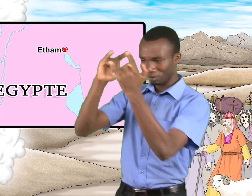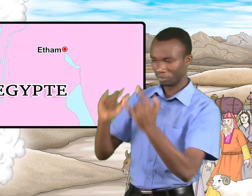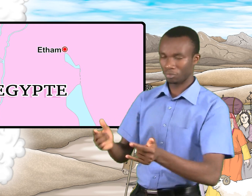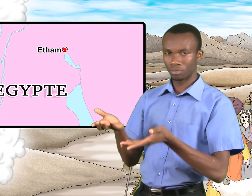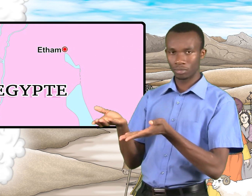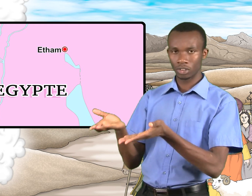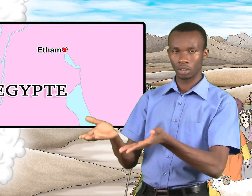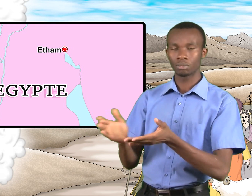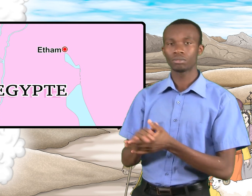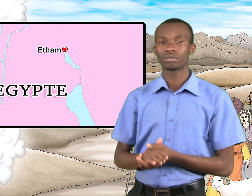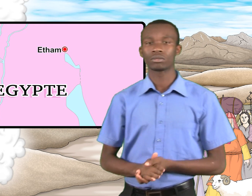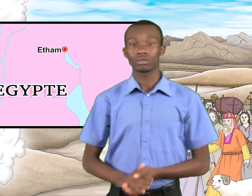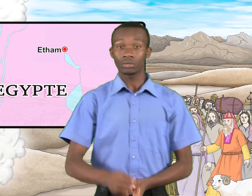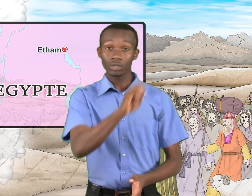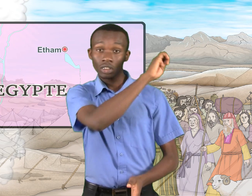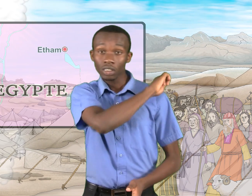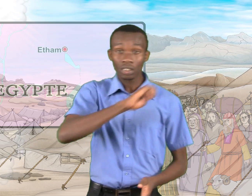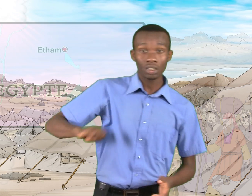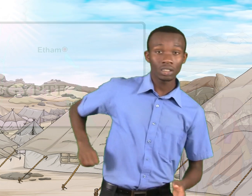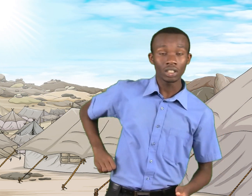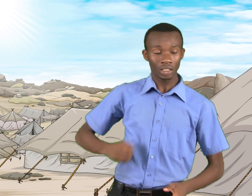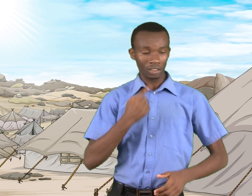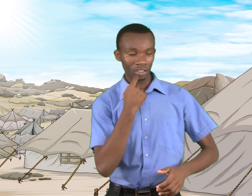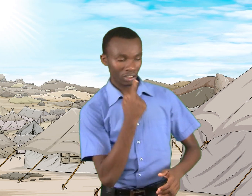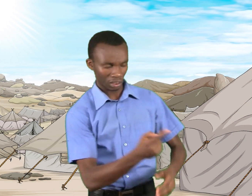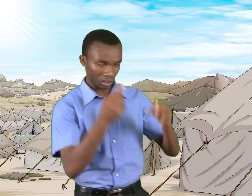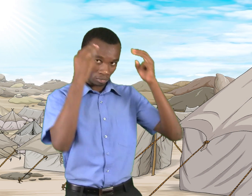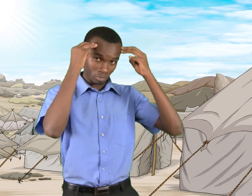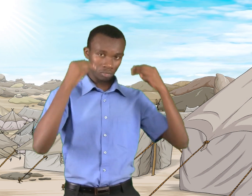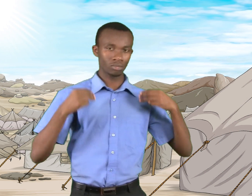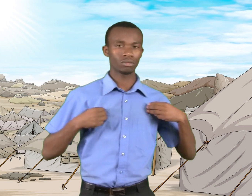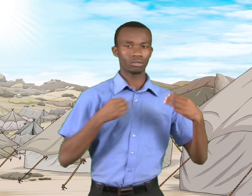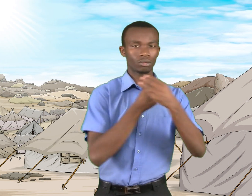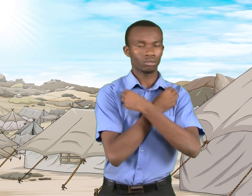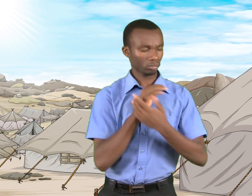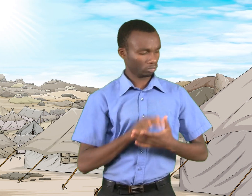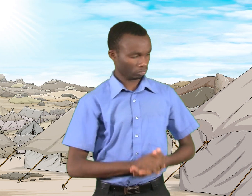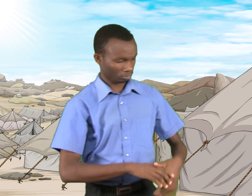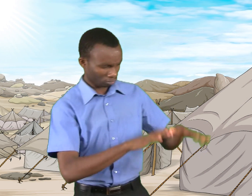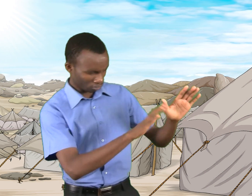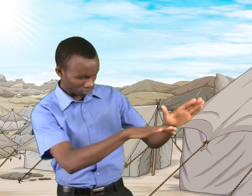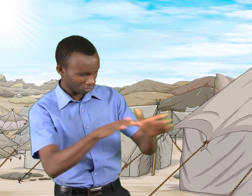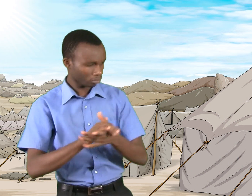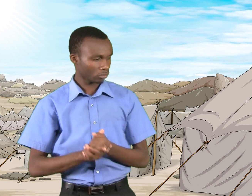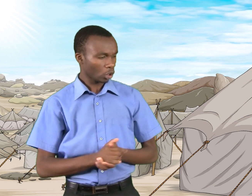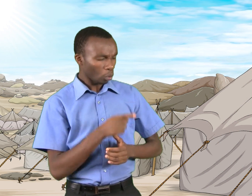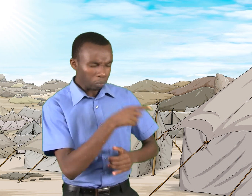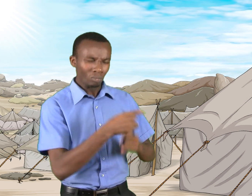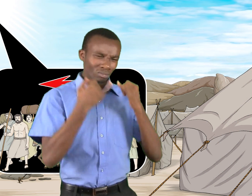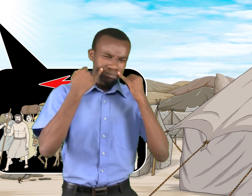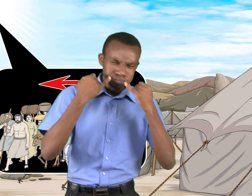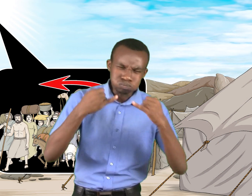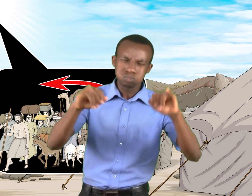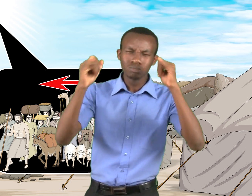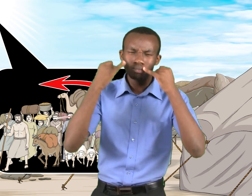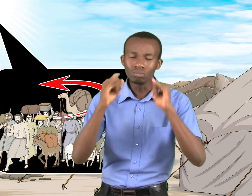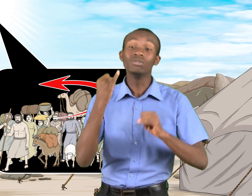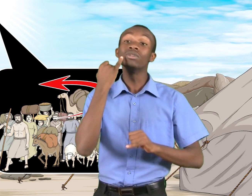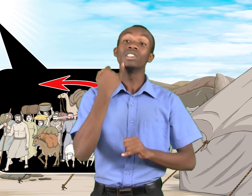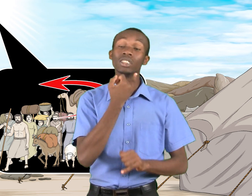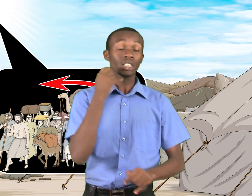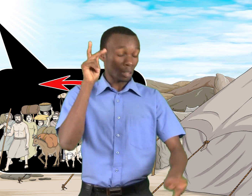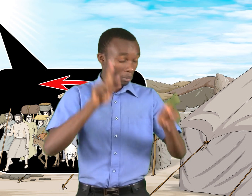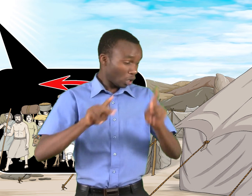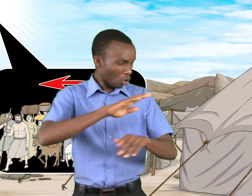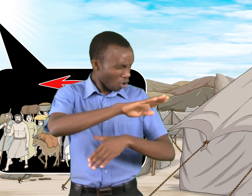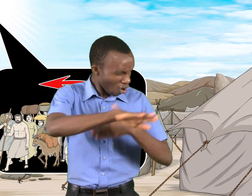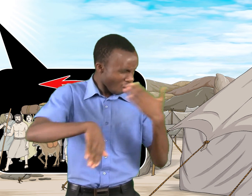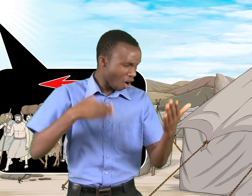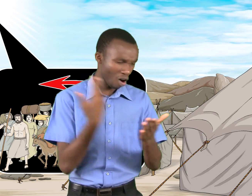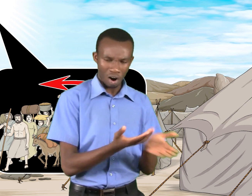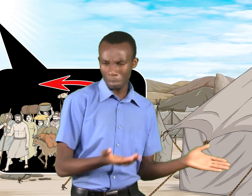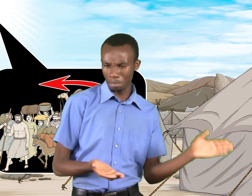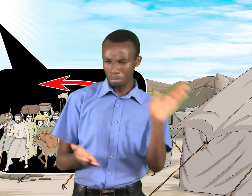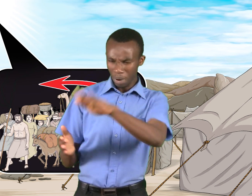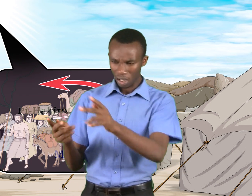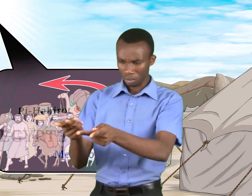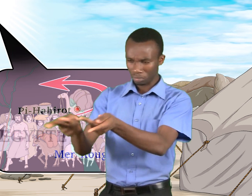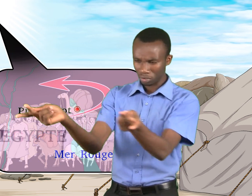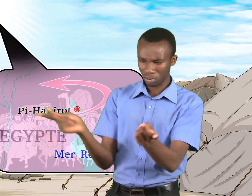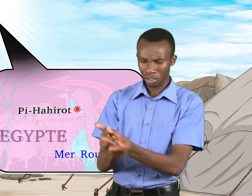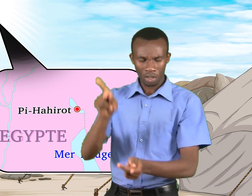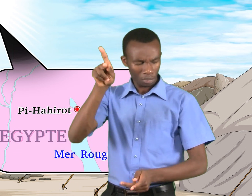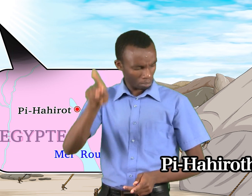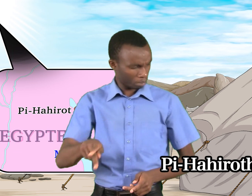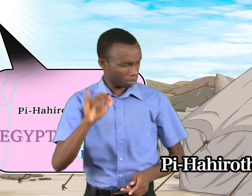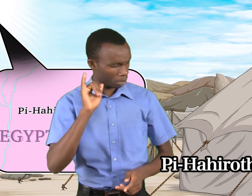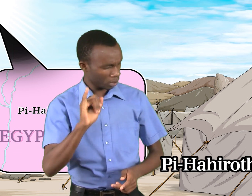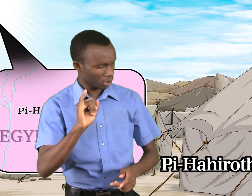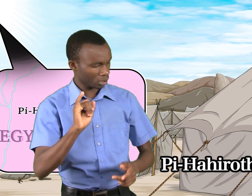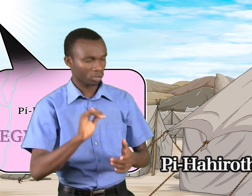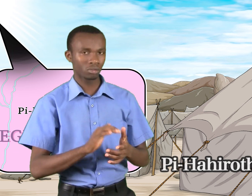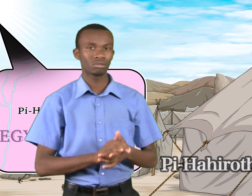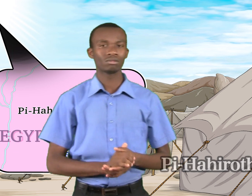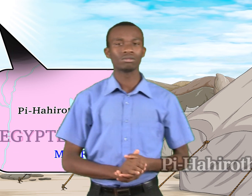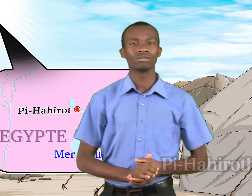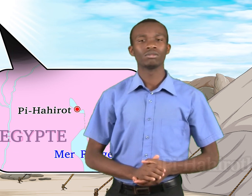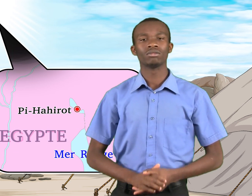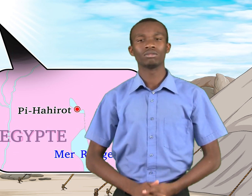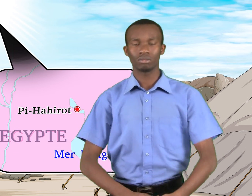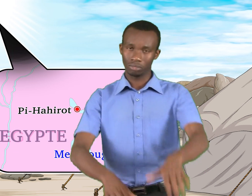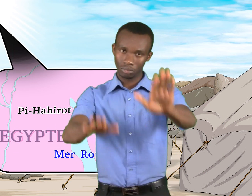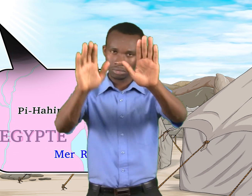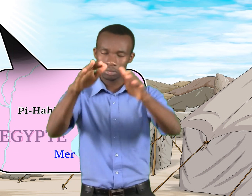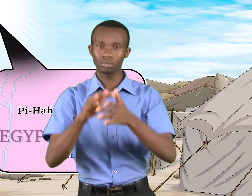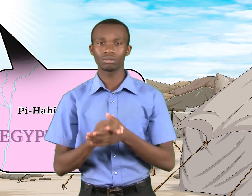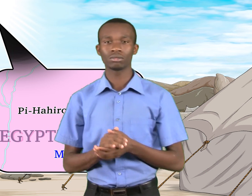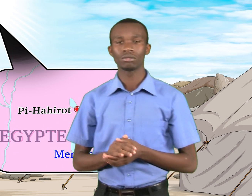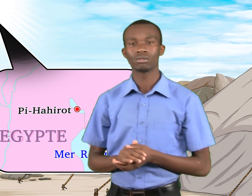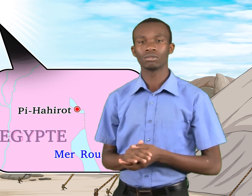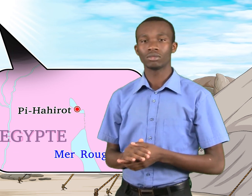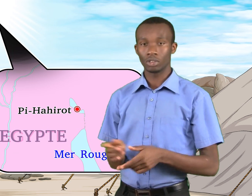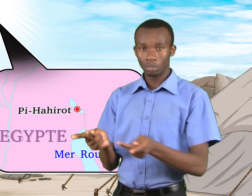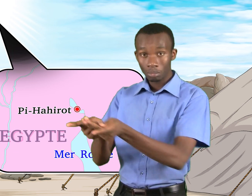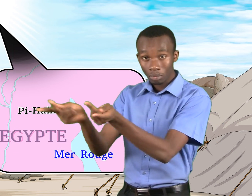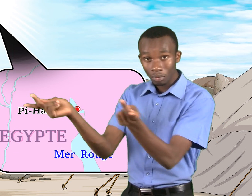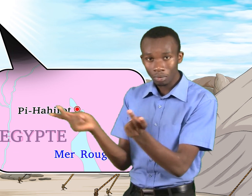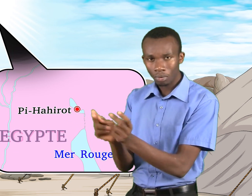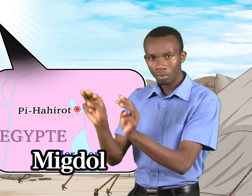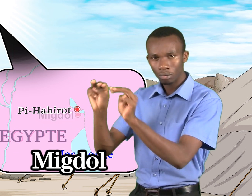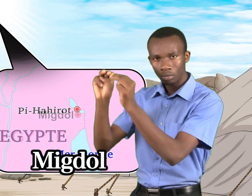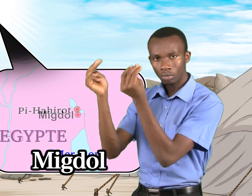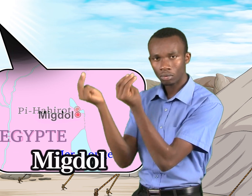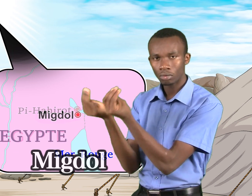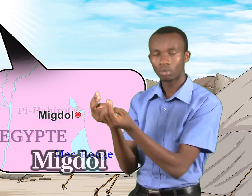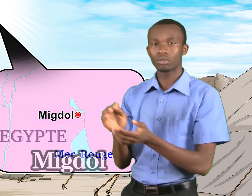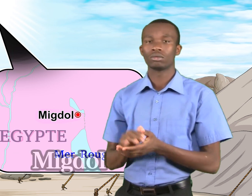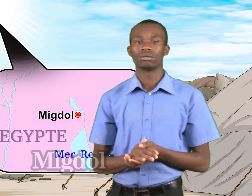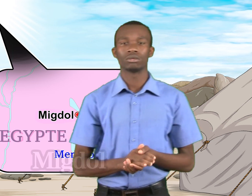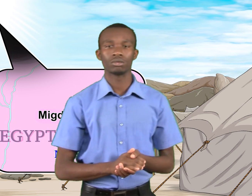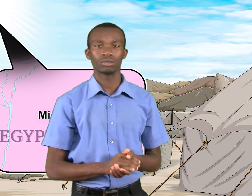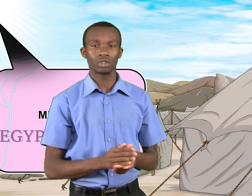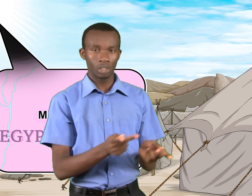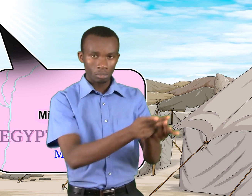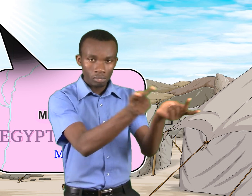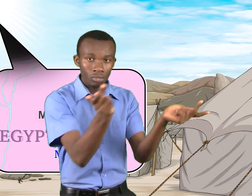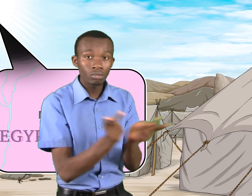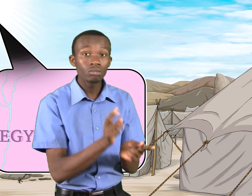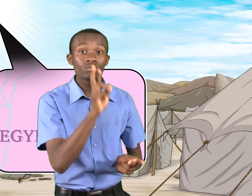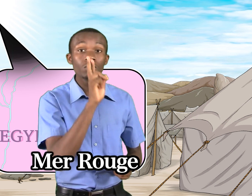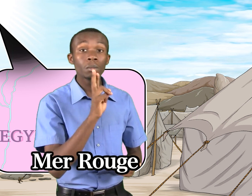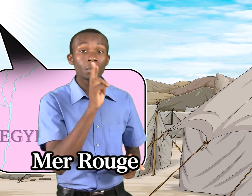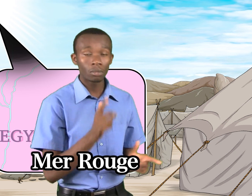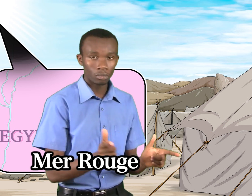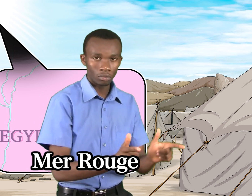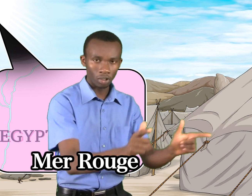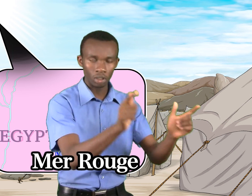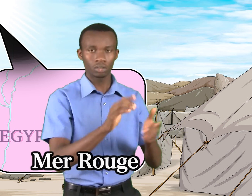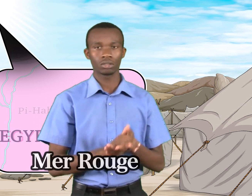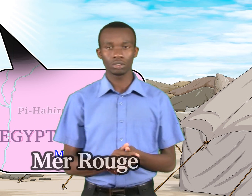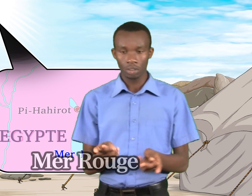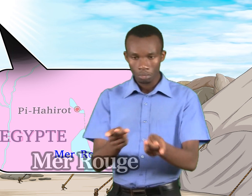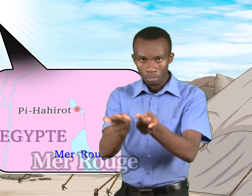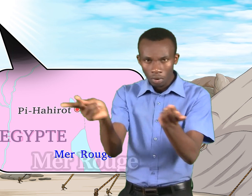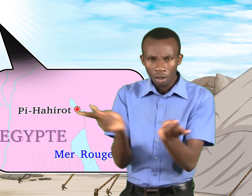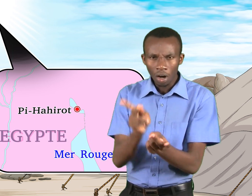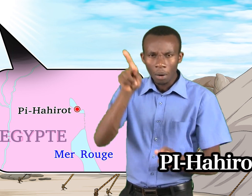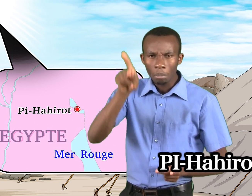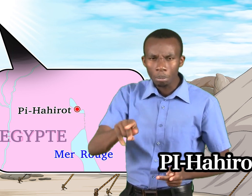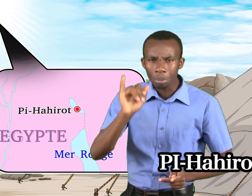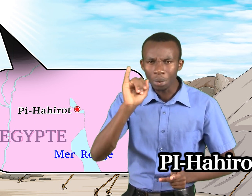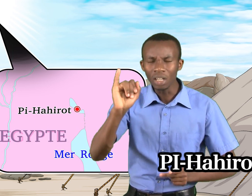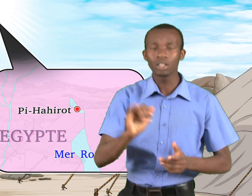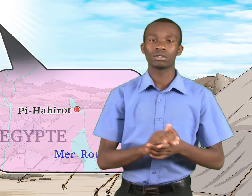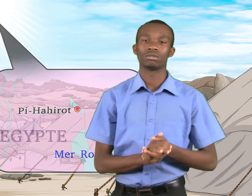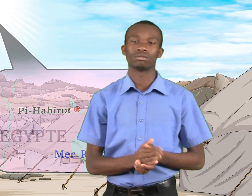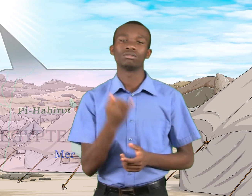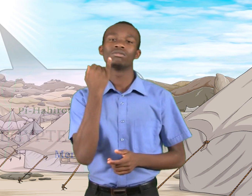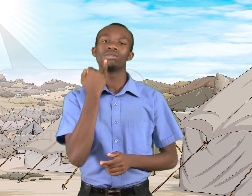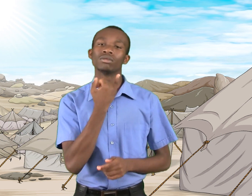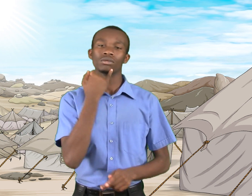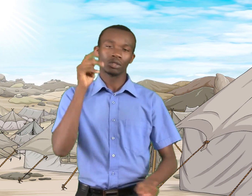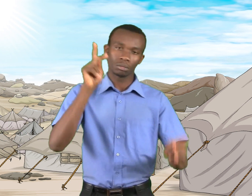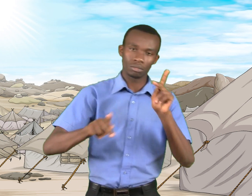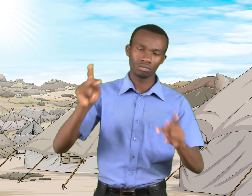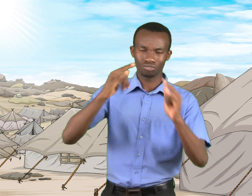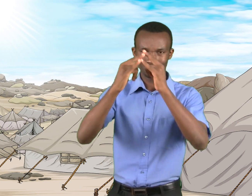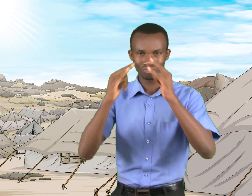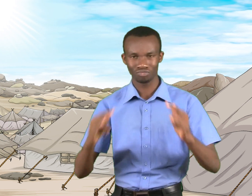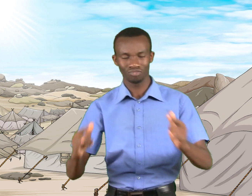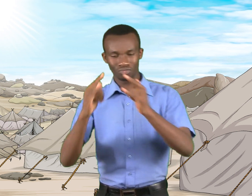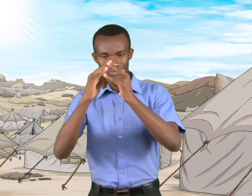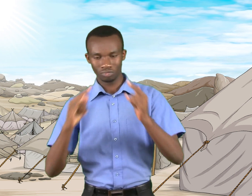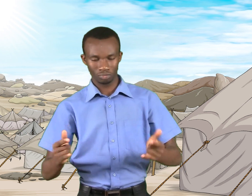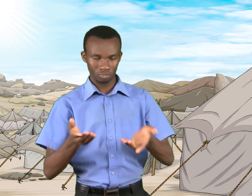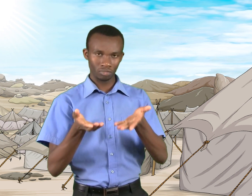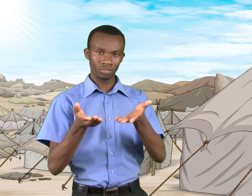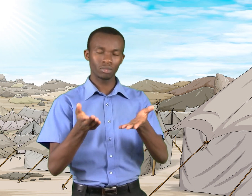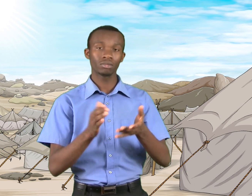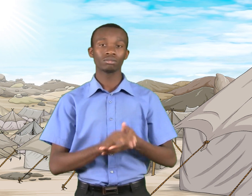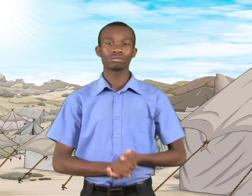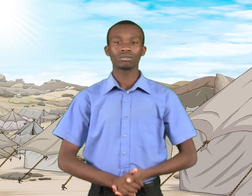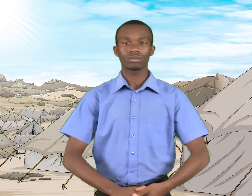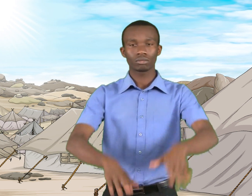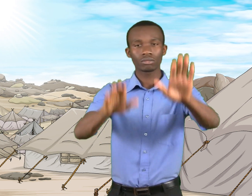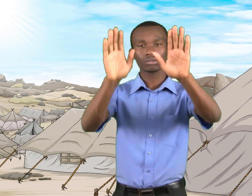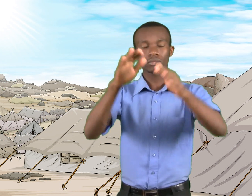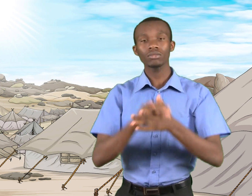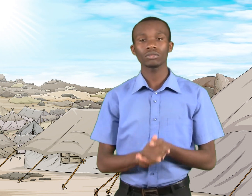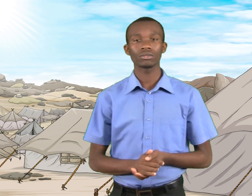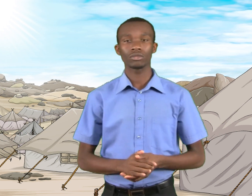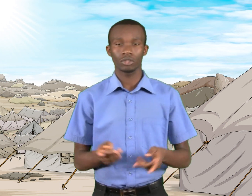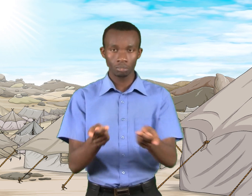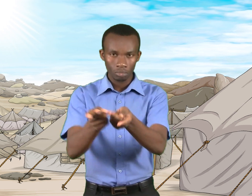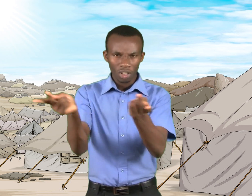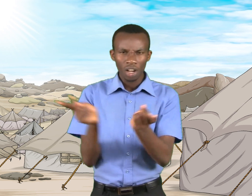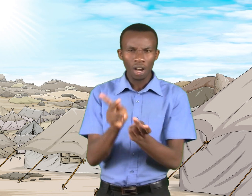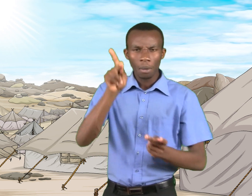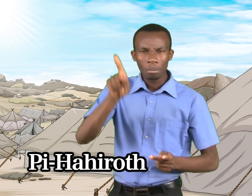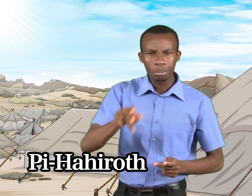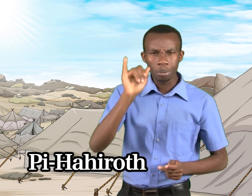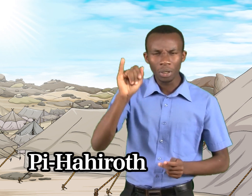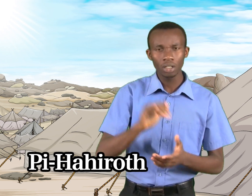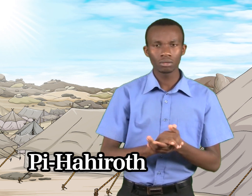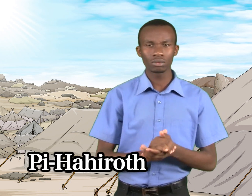Then the LORD said to Moses, “Tell the Israelites to turn back and encamp before Pi-hahiroth, between Migdol and the sea.